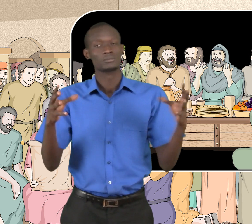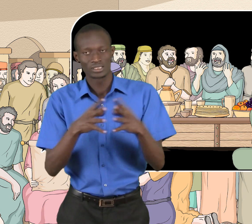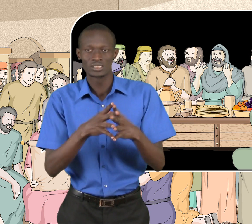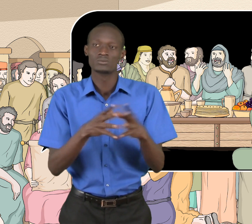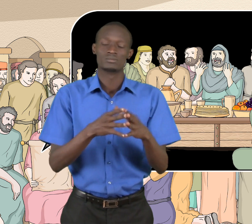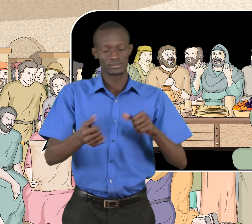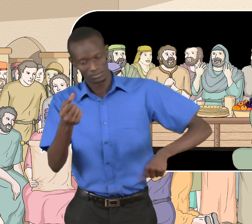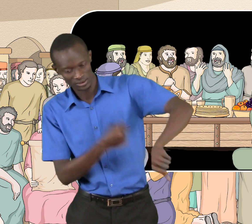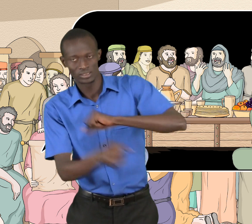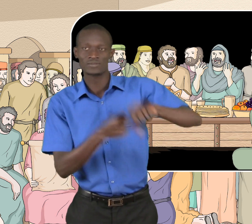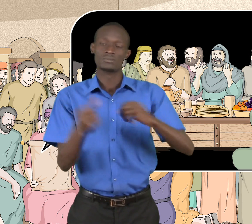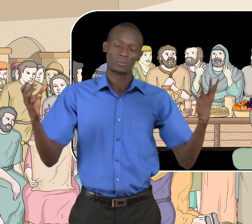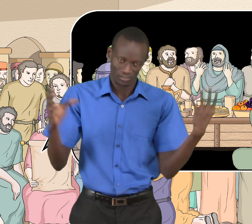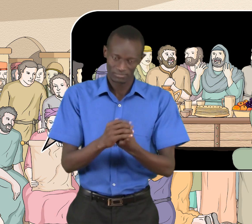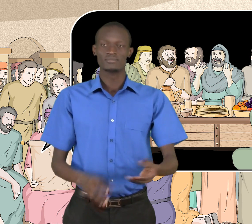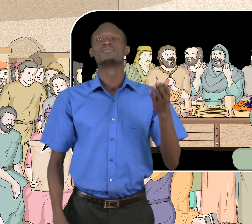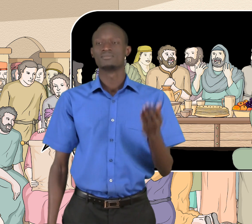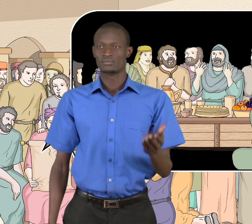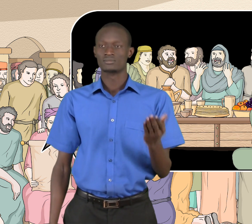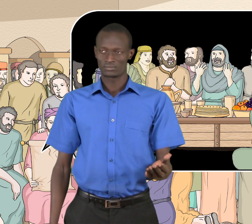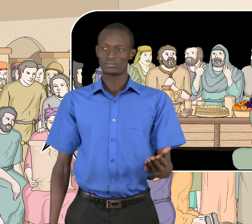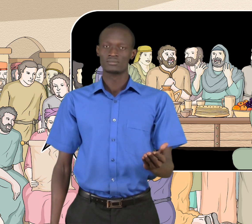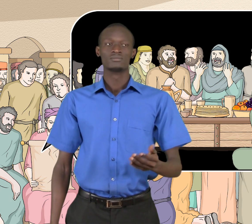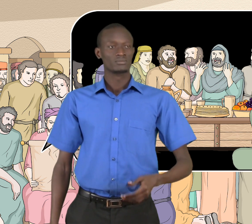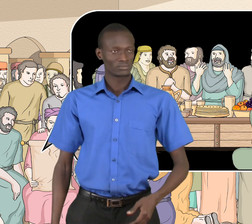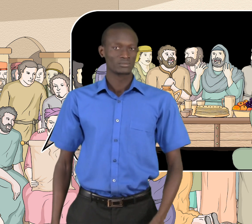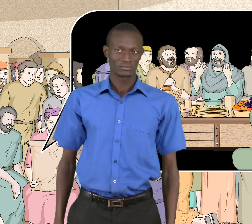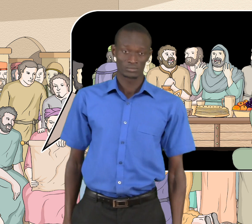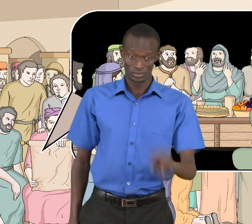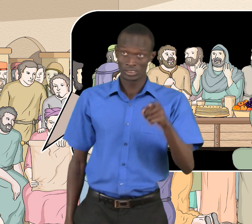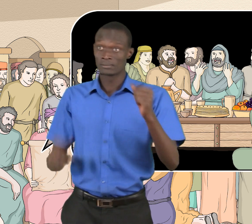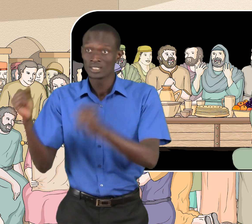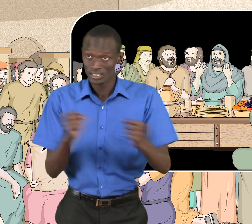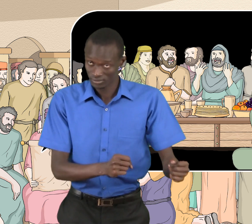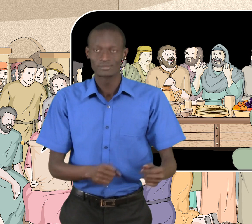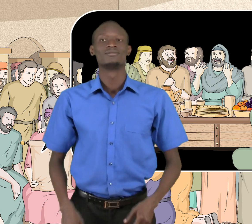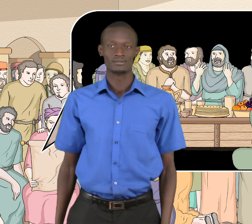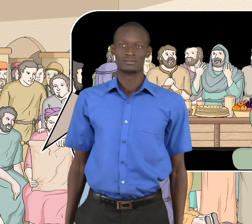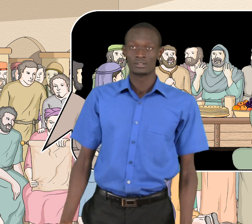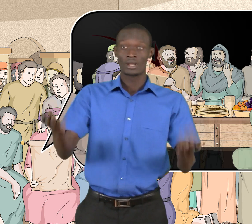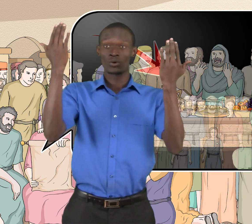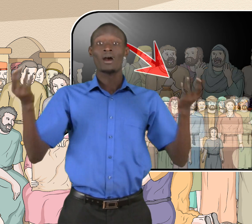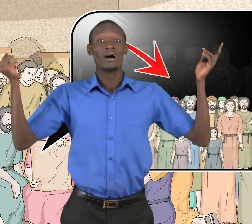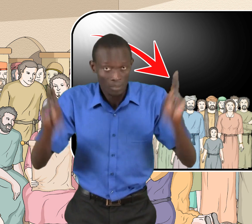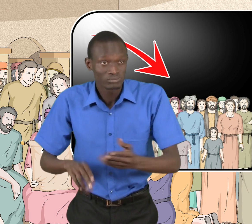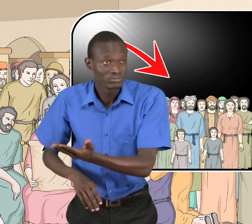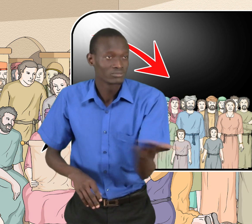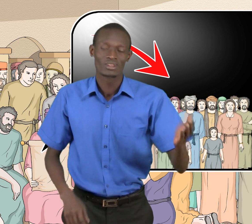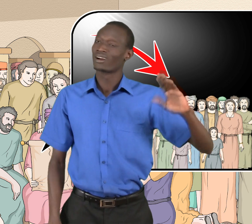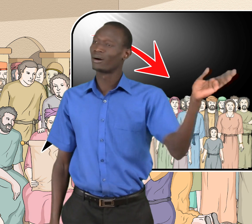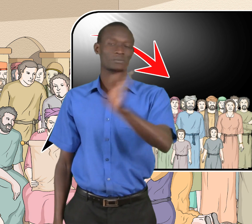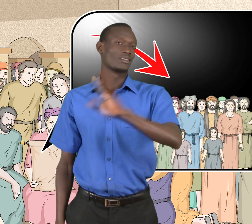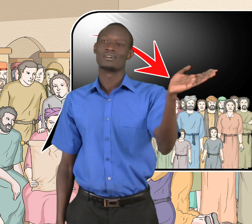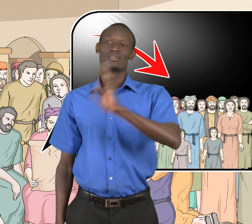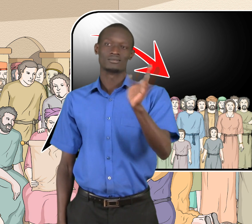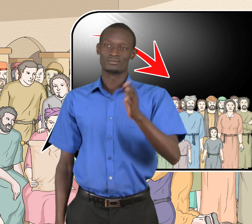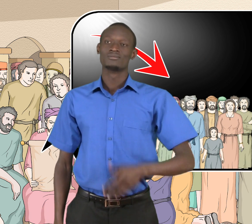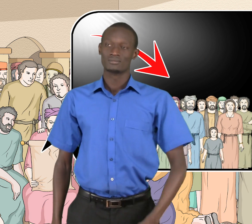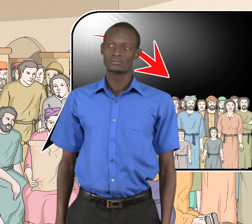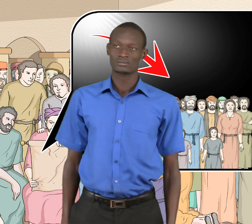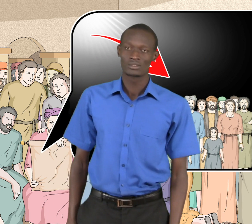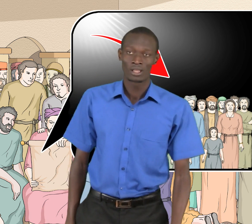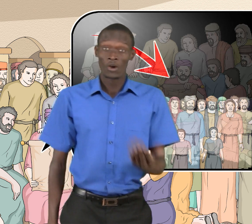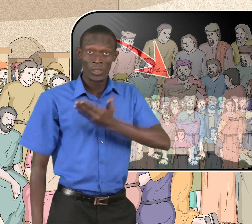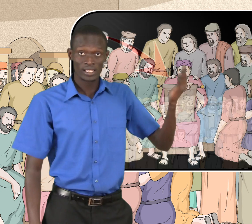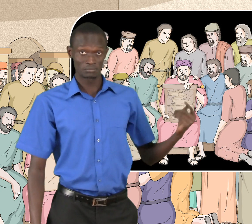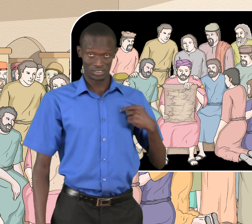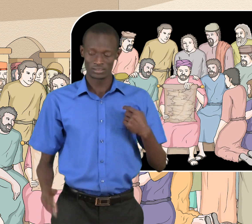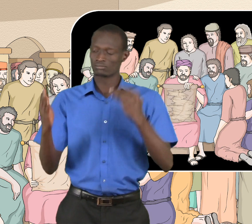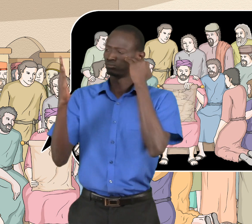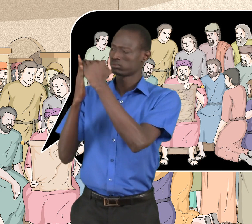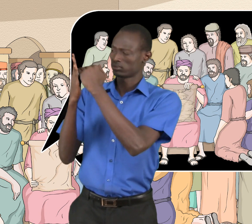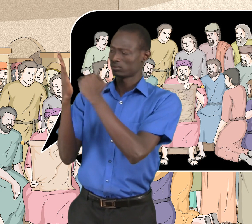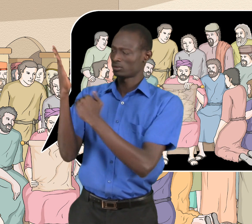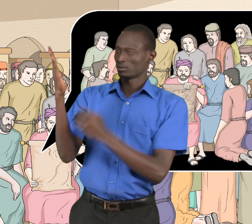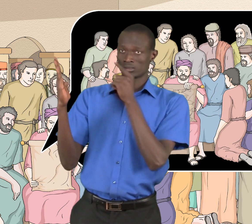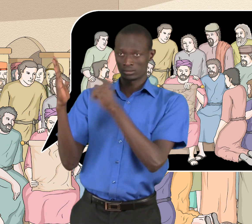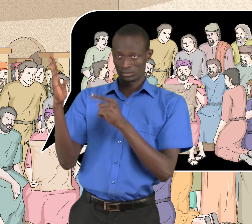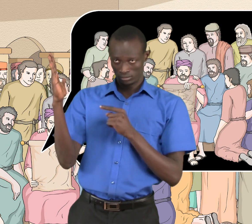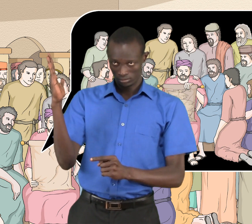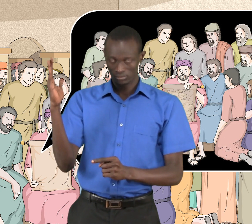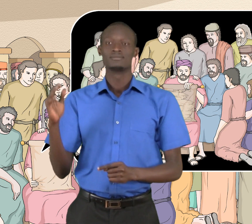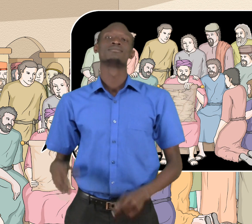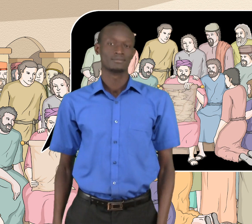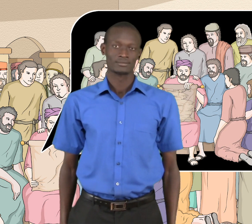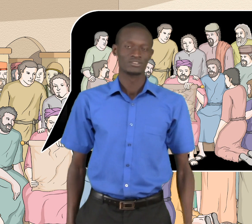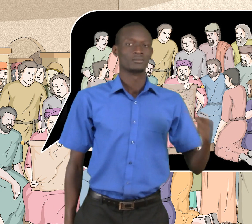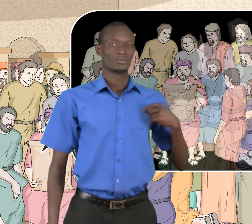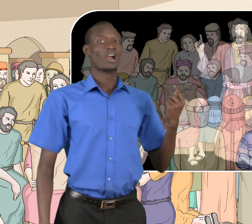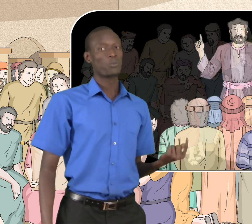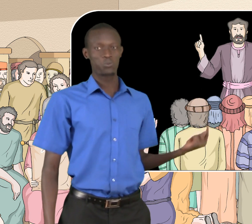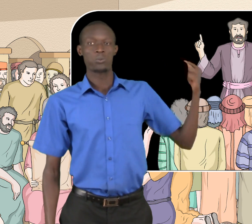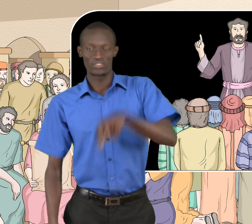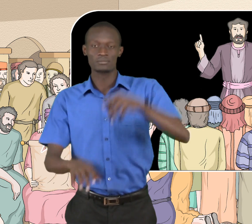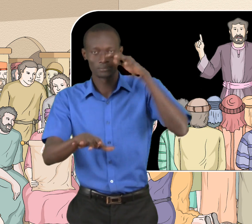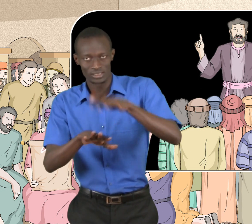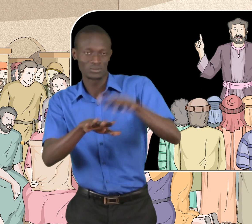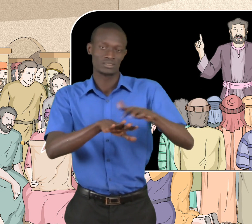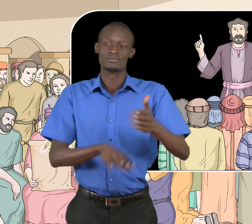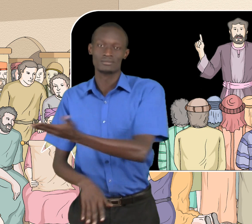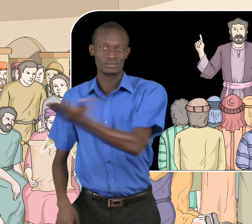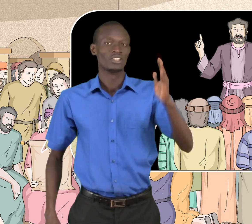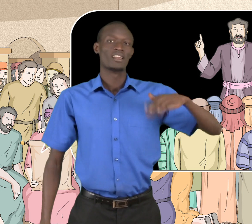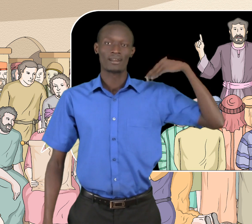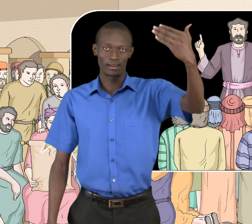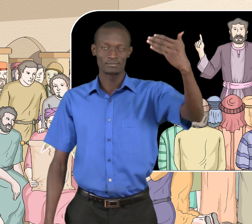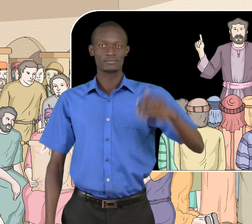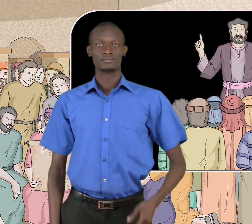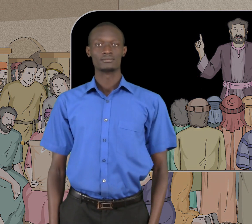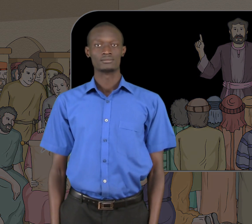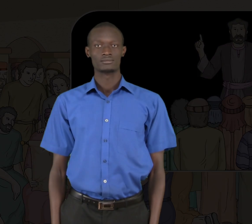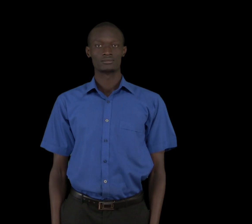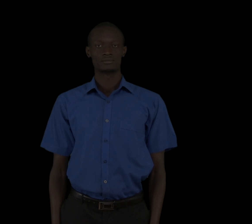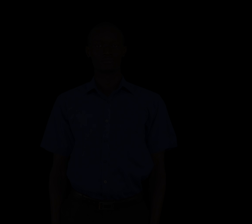And when I come, I will give instructions about the remaining matters.